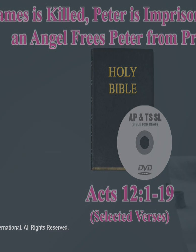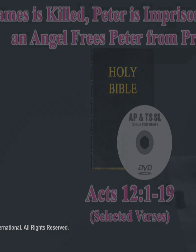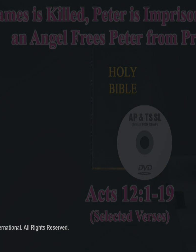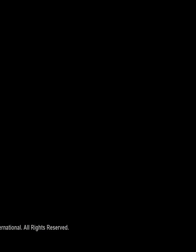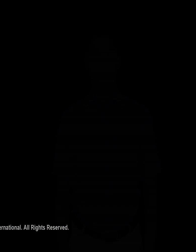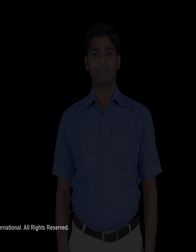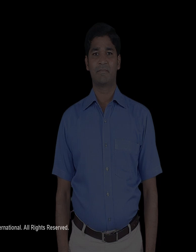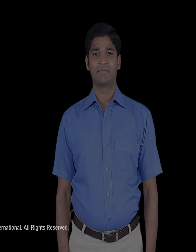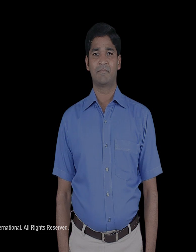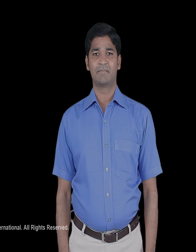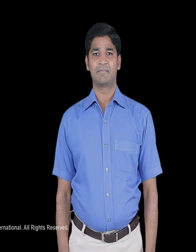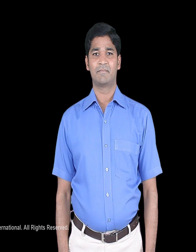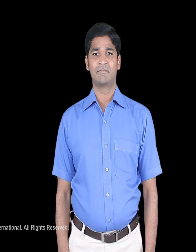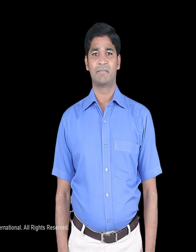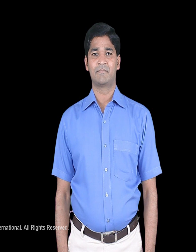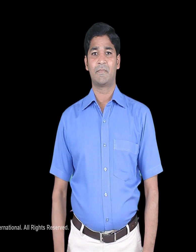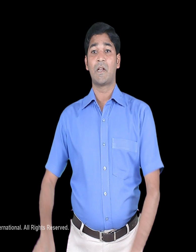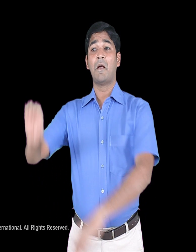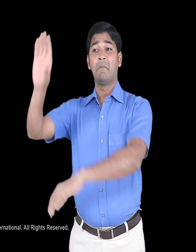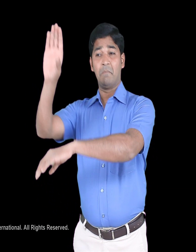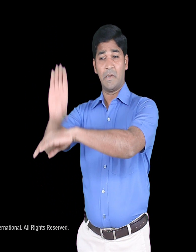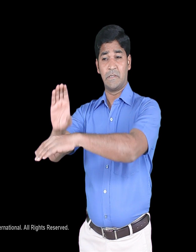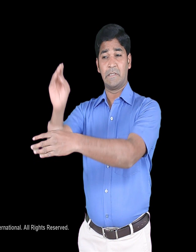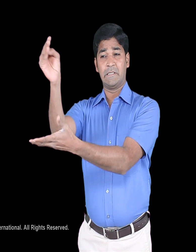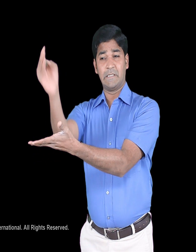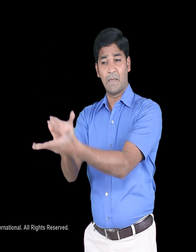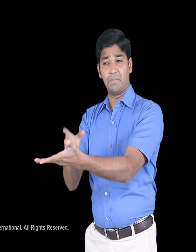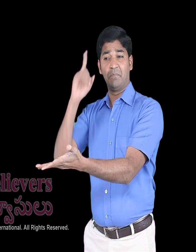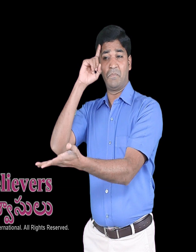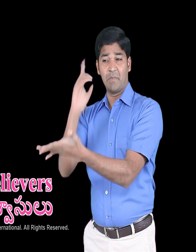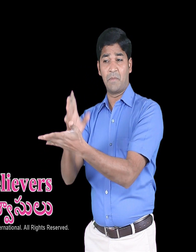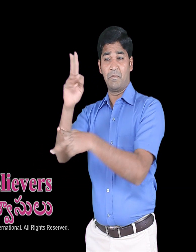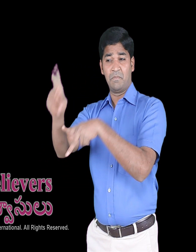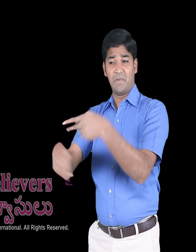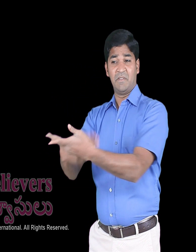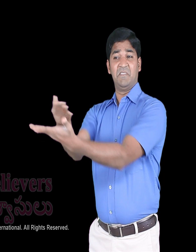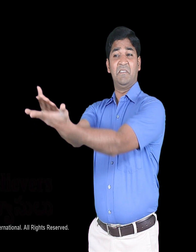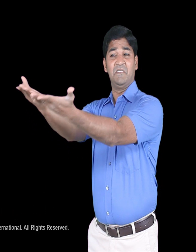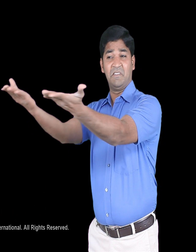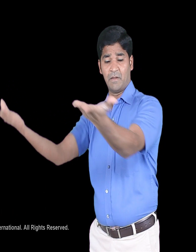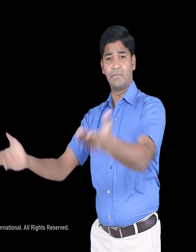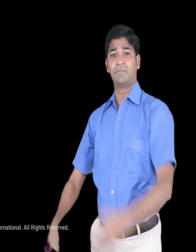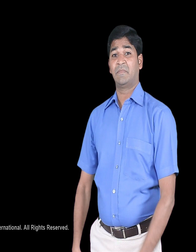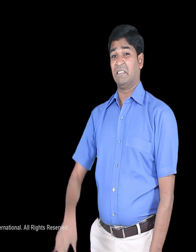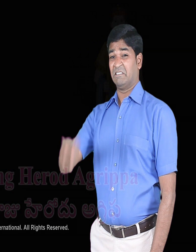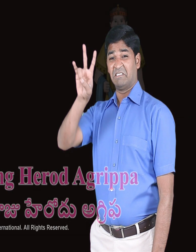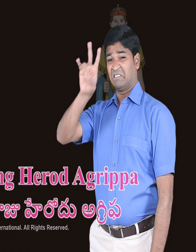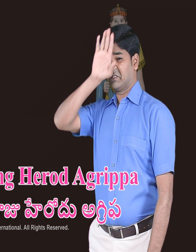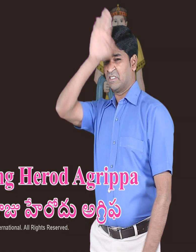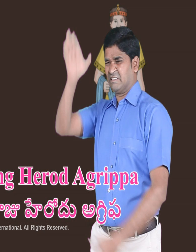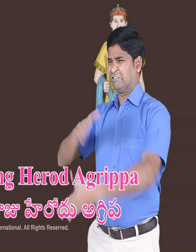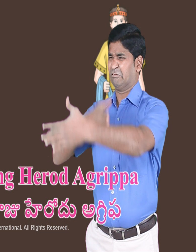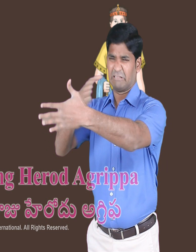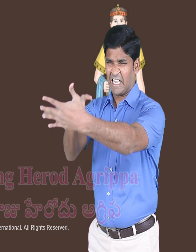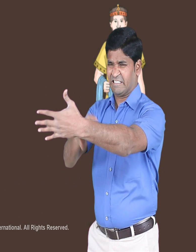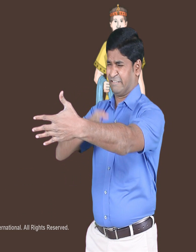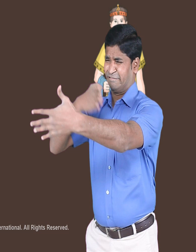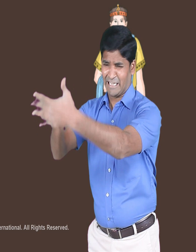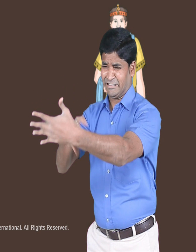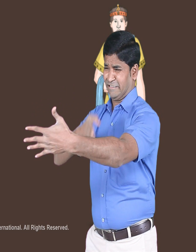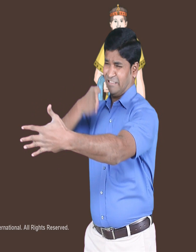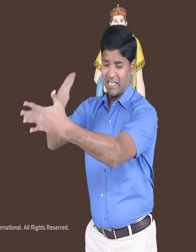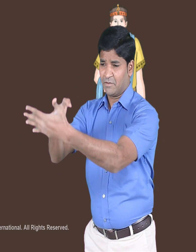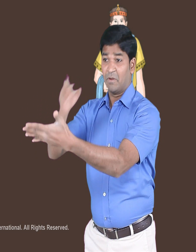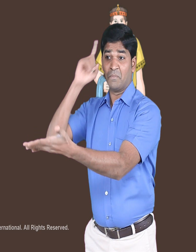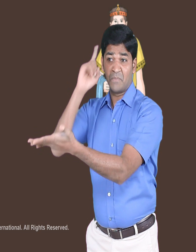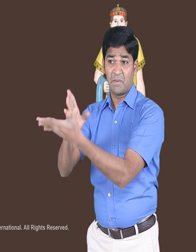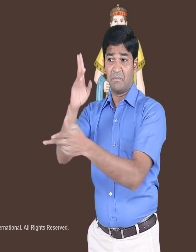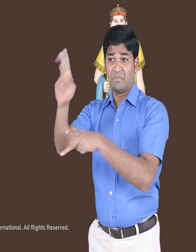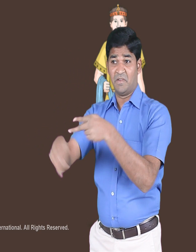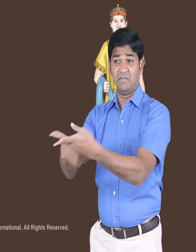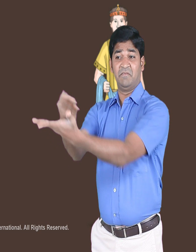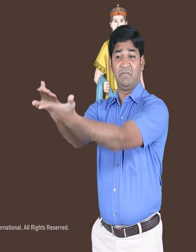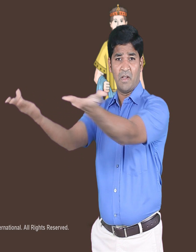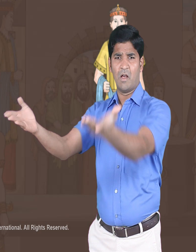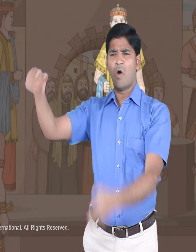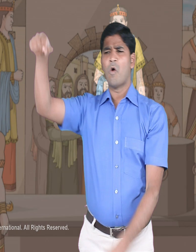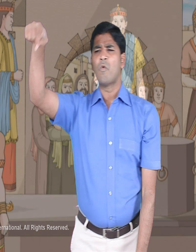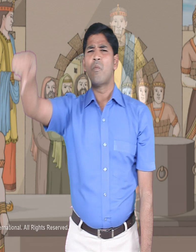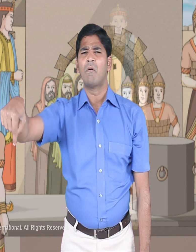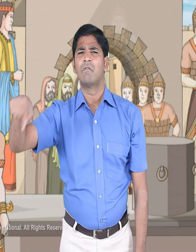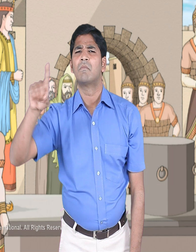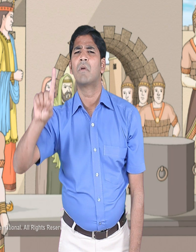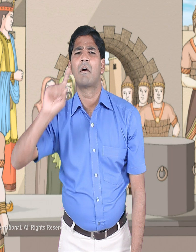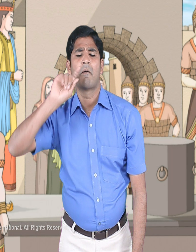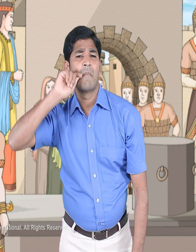About that time, King Herod reached out to harm some who belonged to the church.